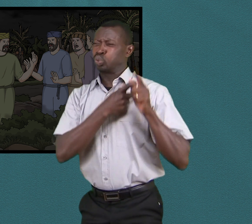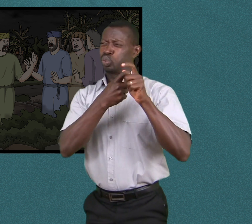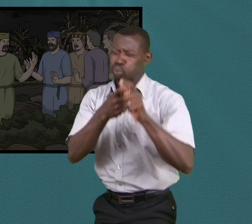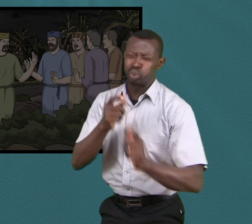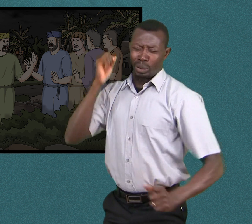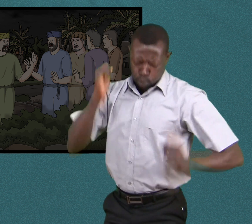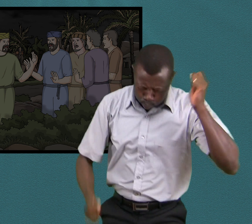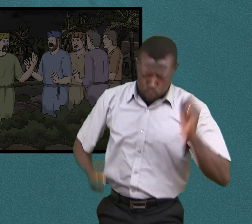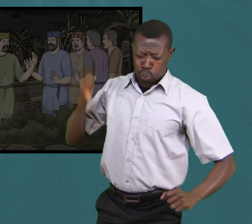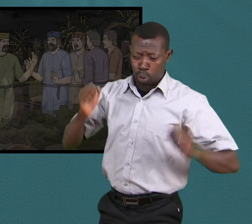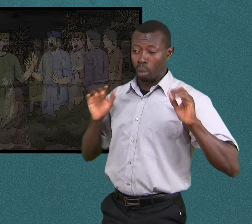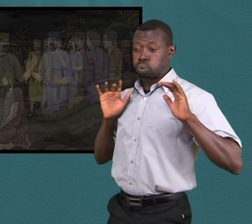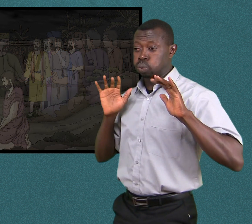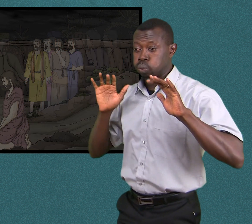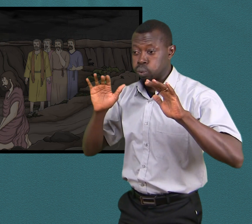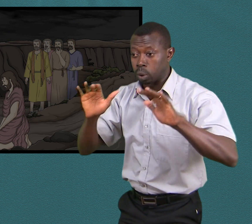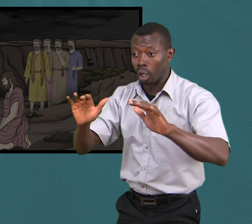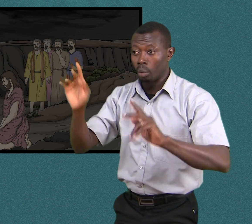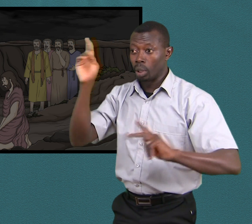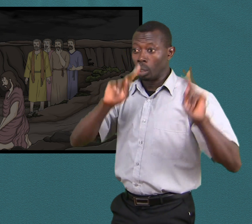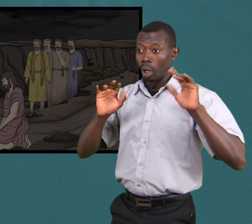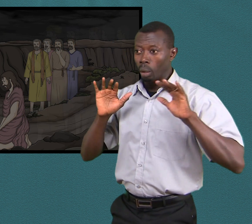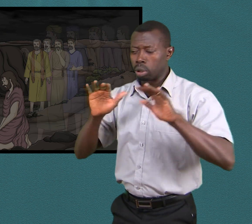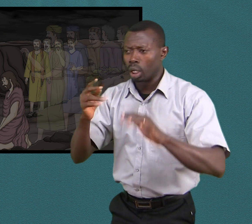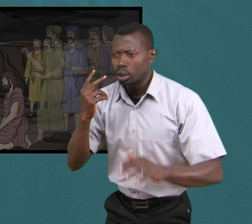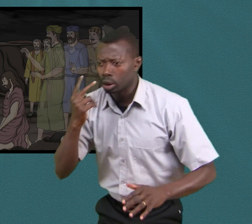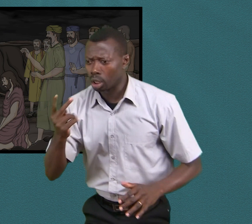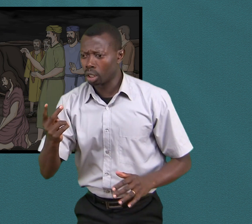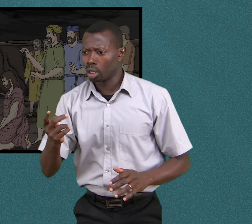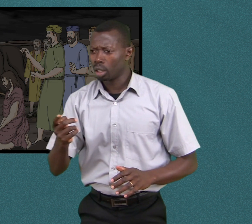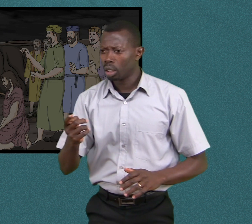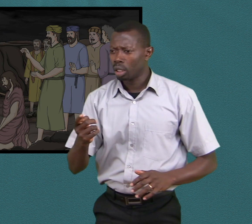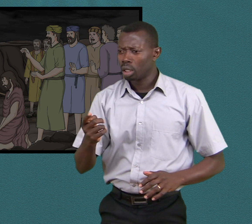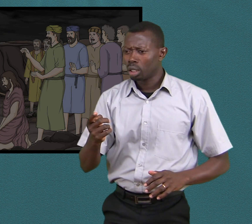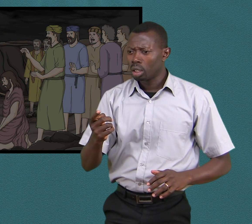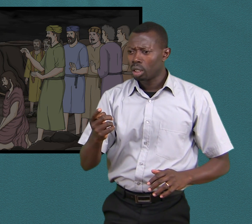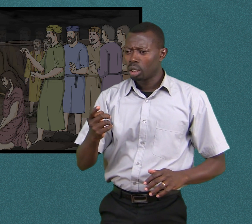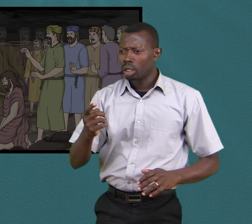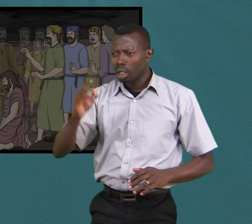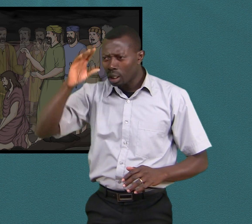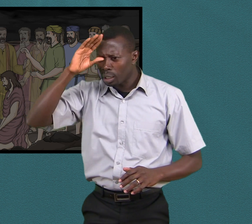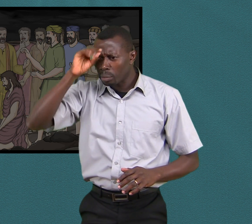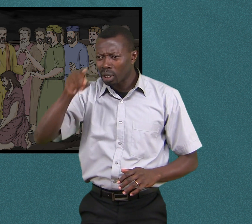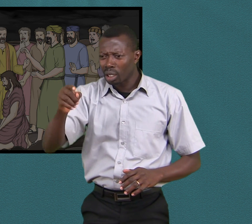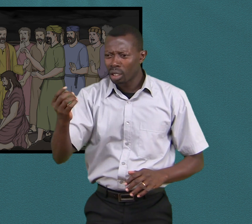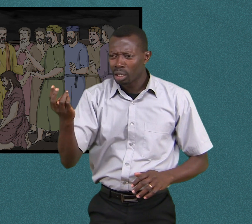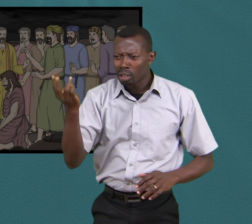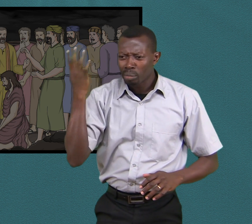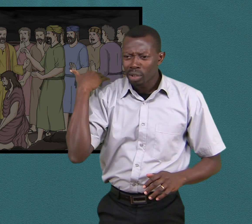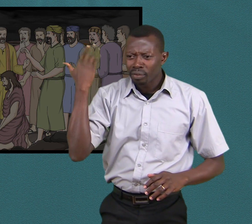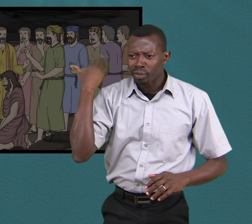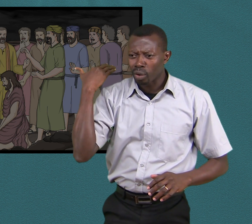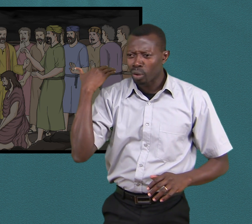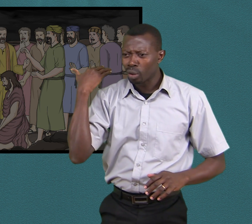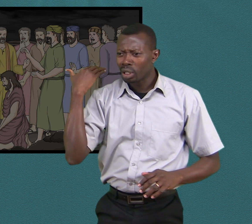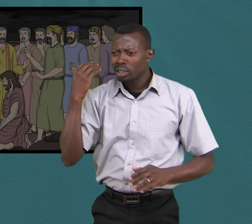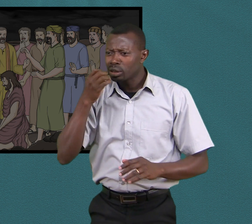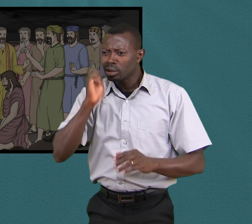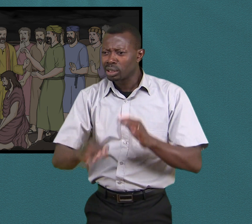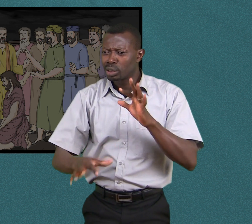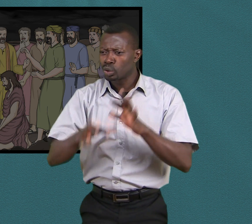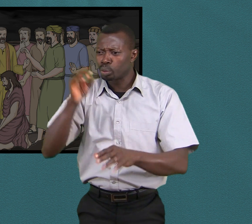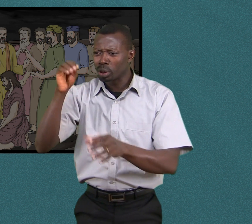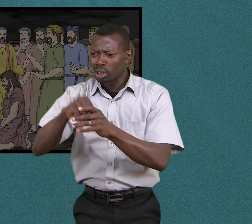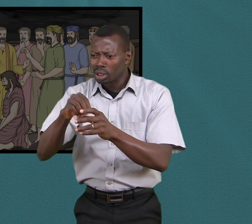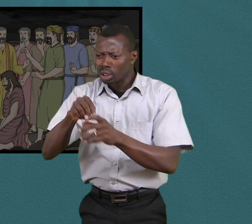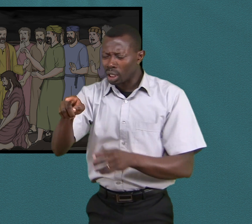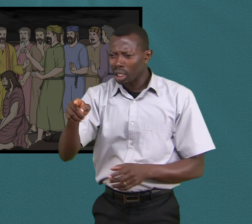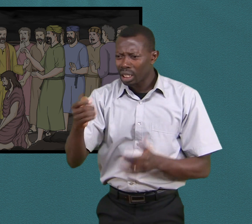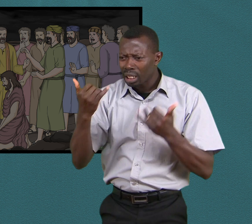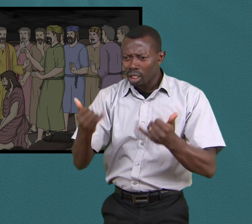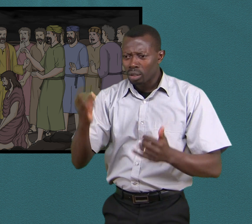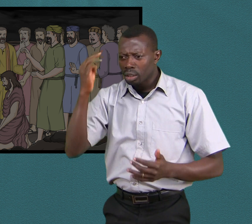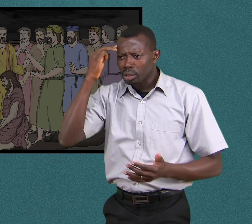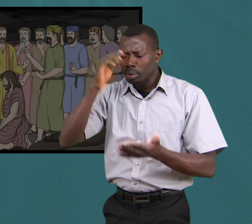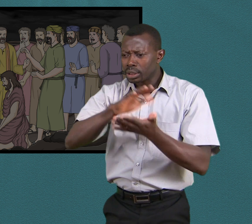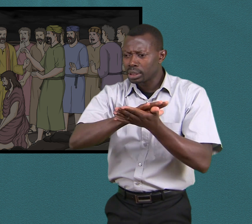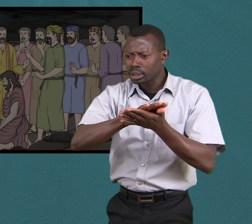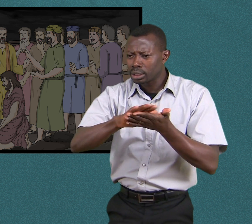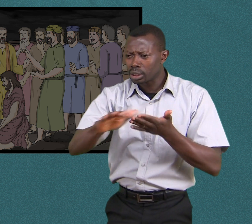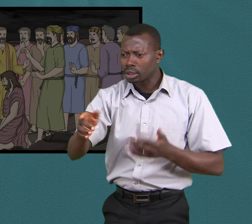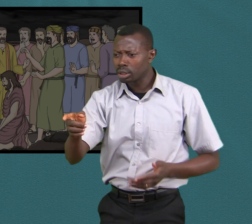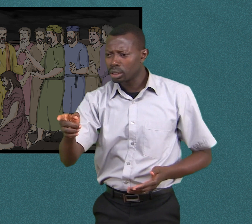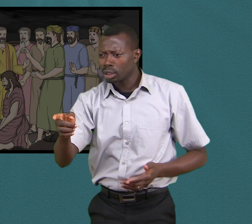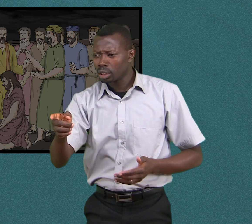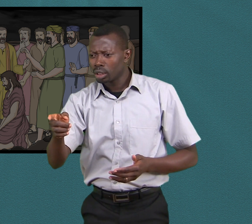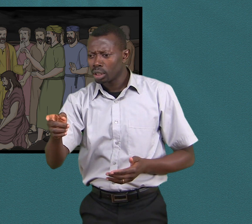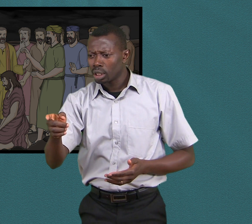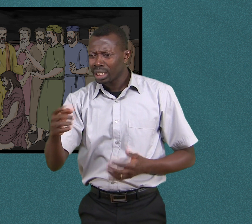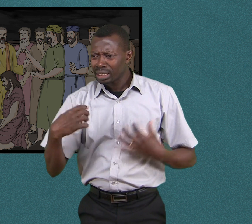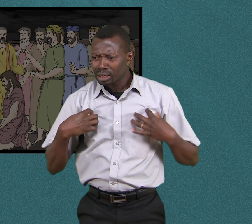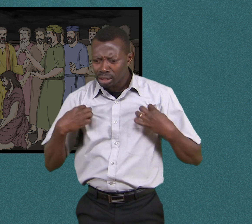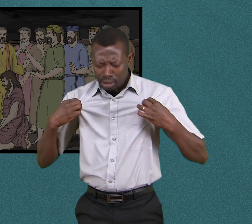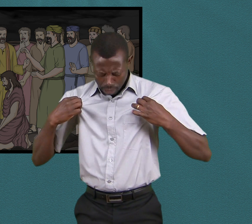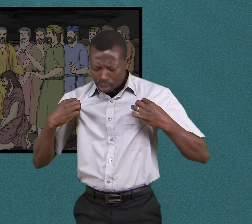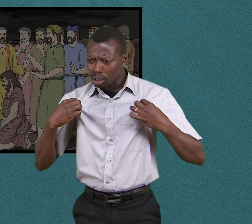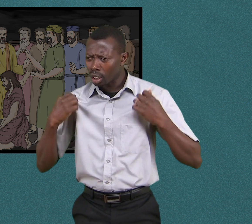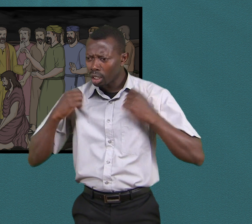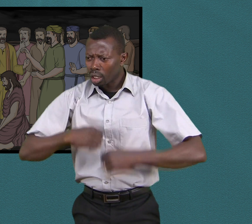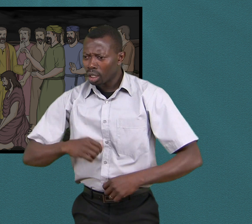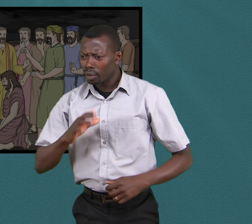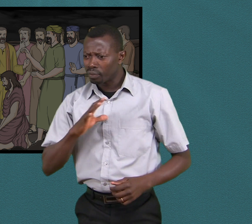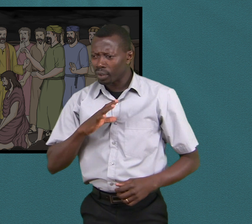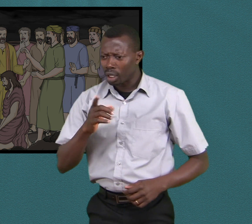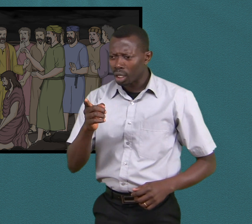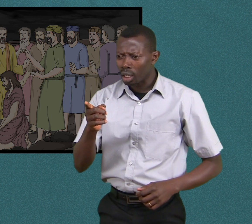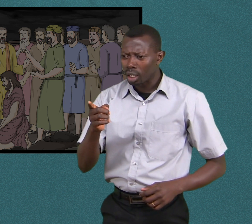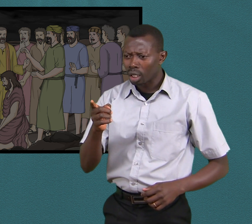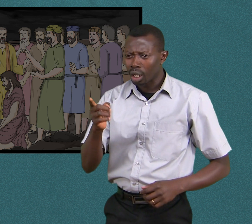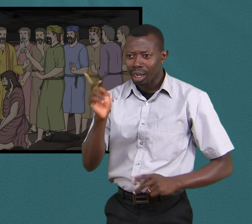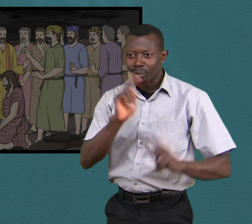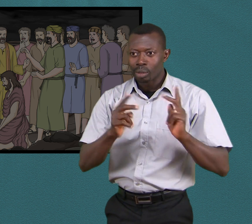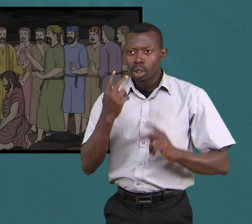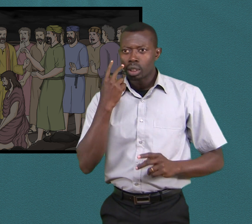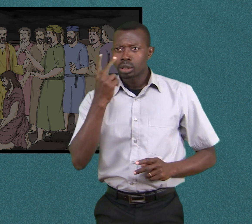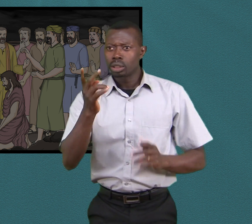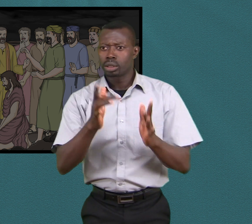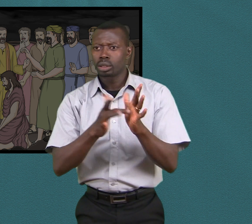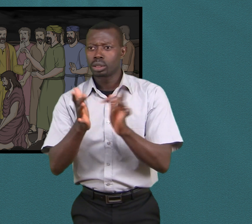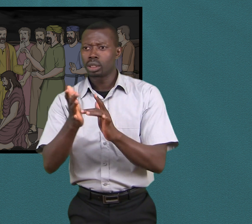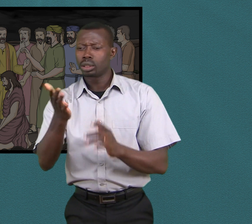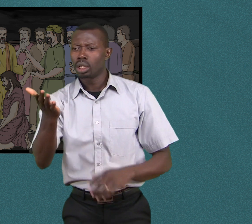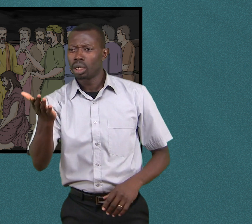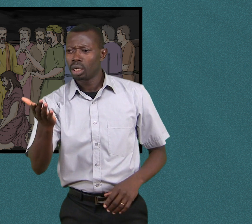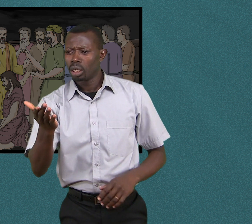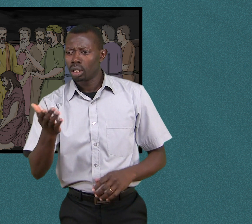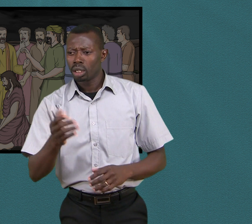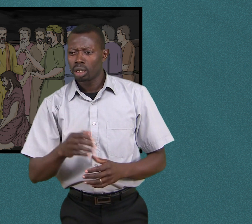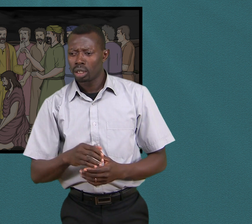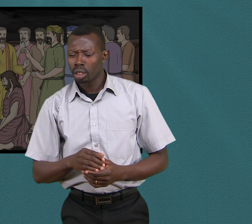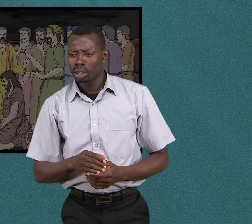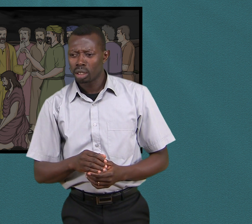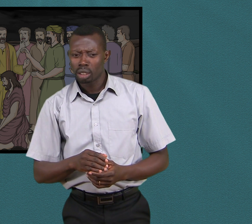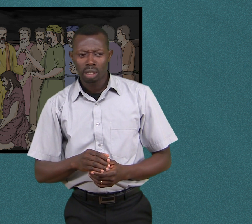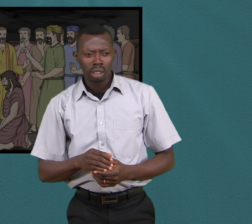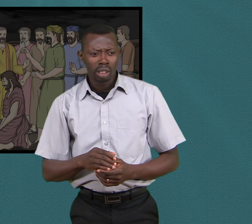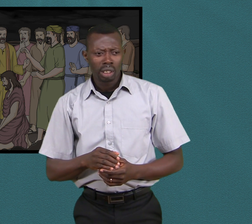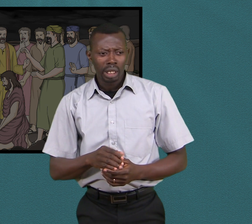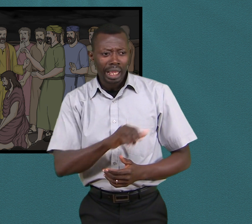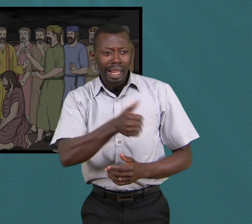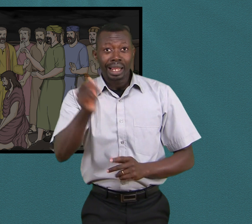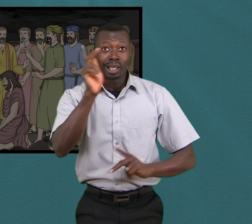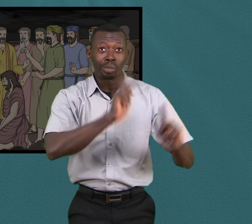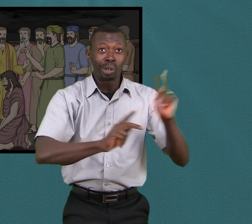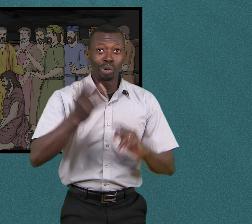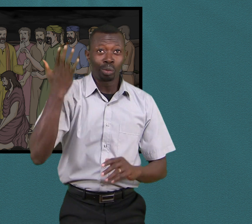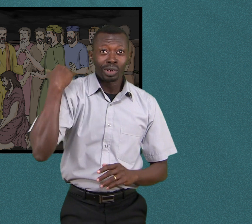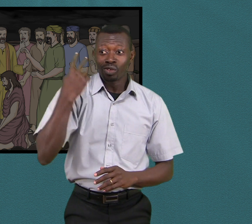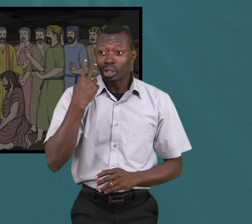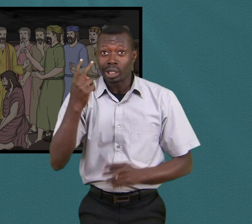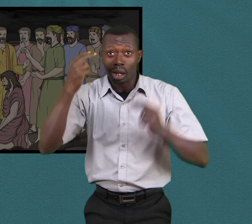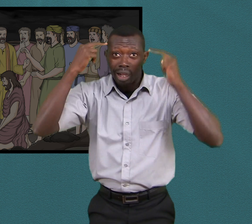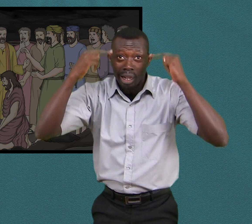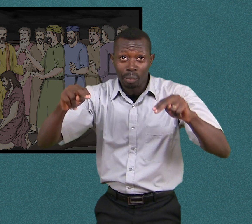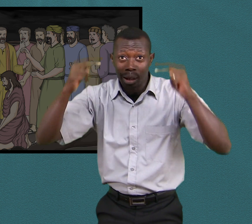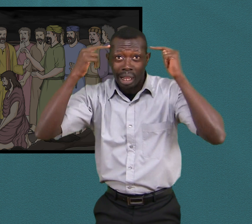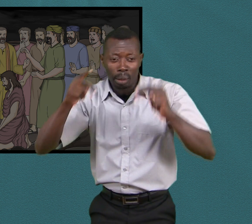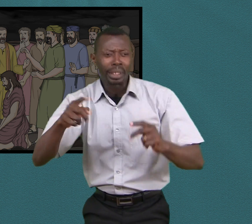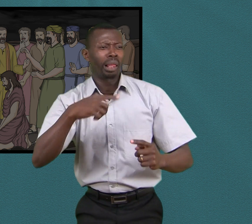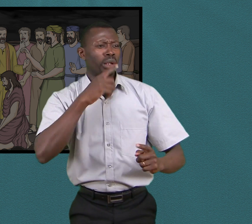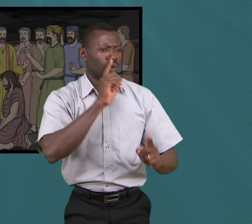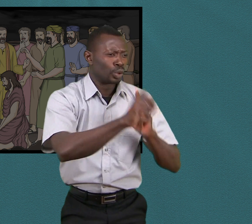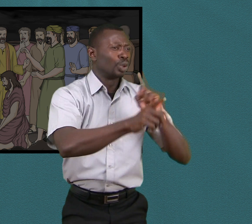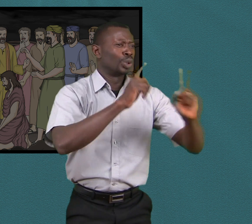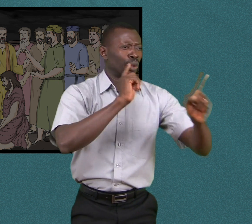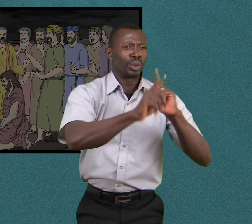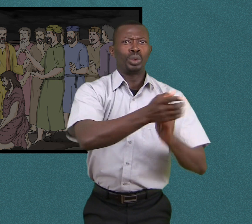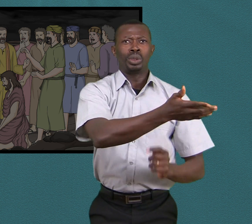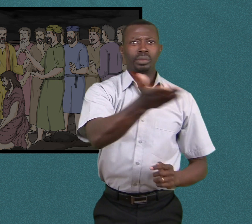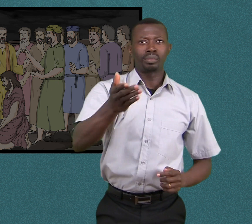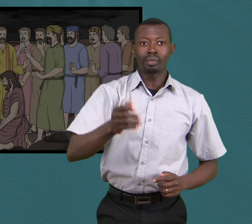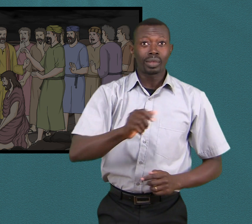When they came to Jesus, they saw the man who had been possessed by the legion of demons sitting there, clothed and in his right mind; and they were afraid.